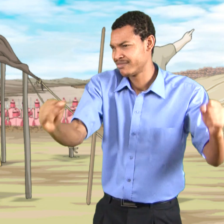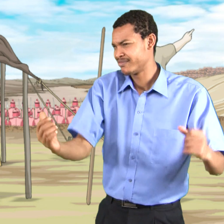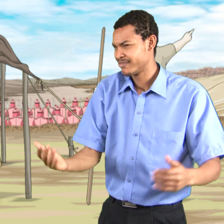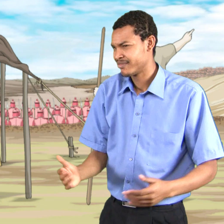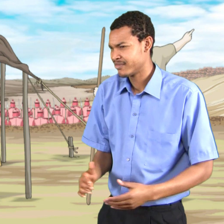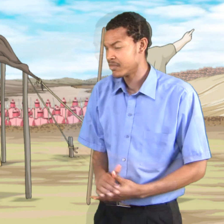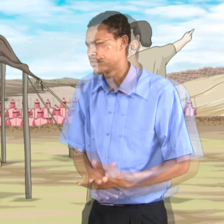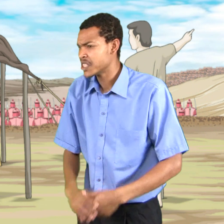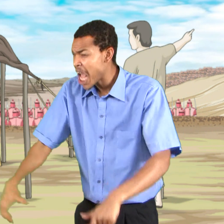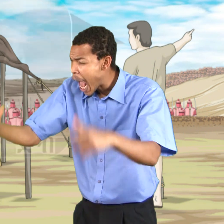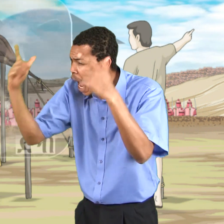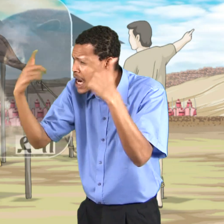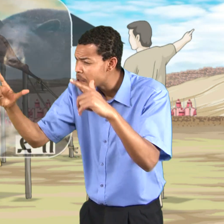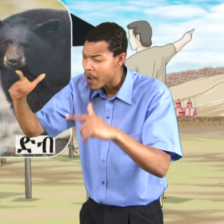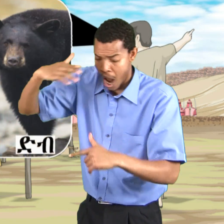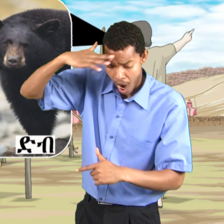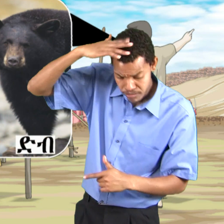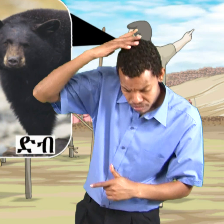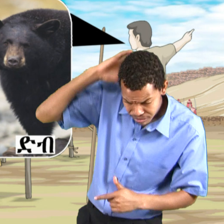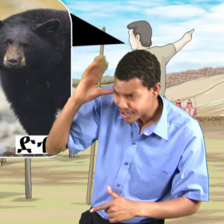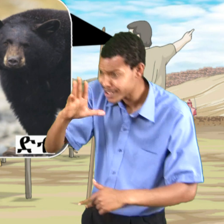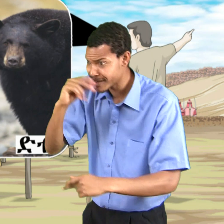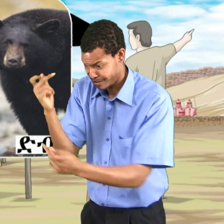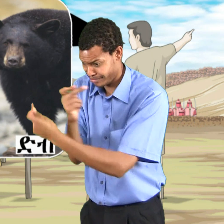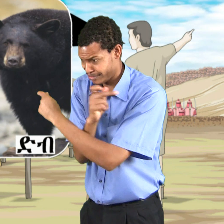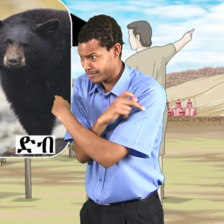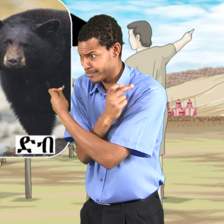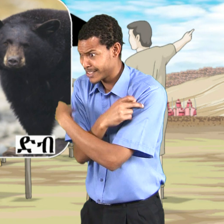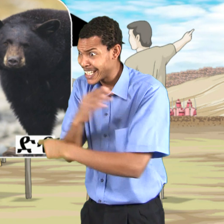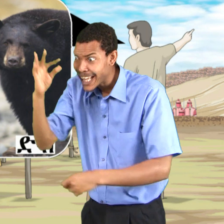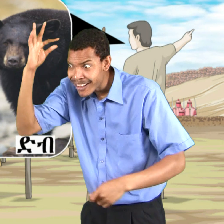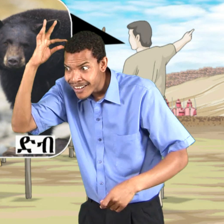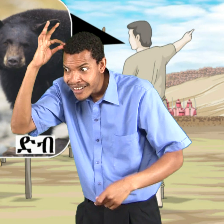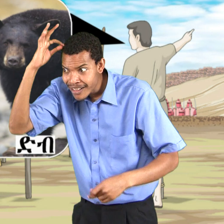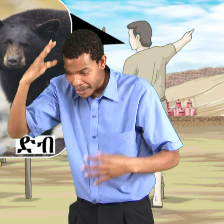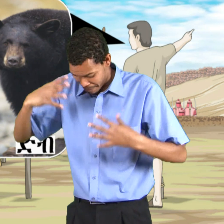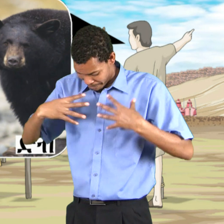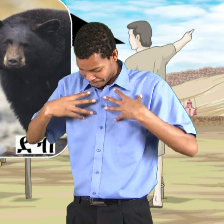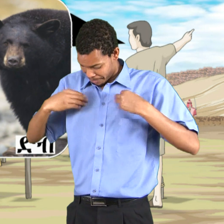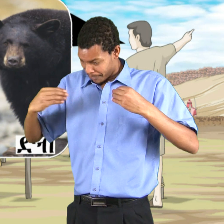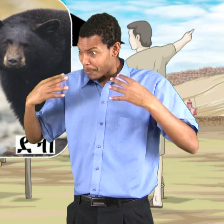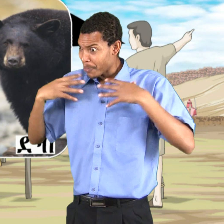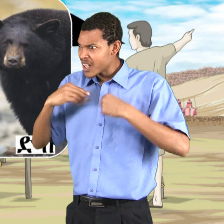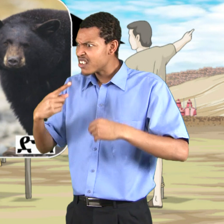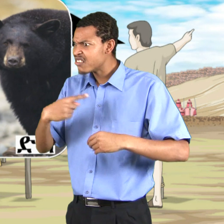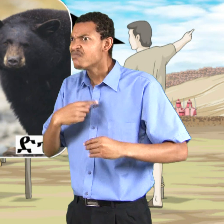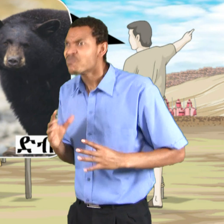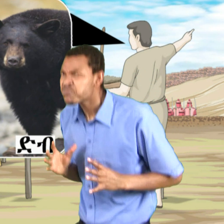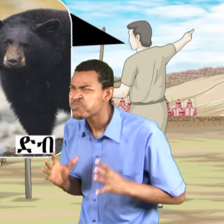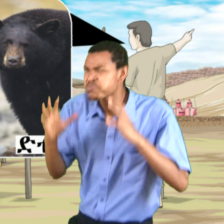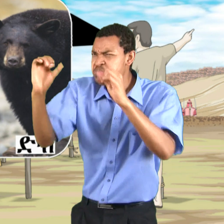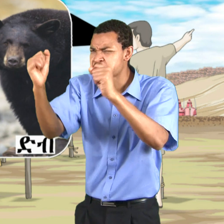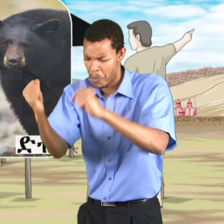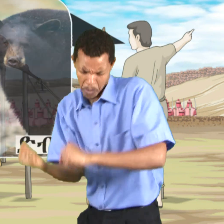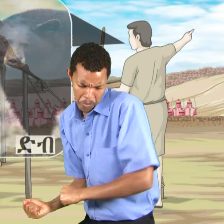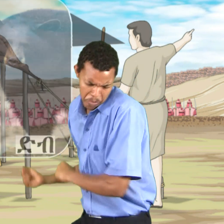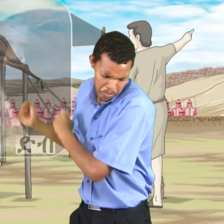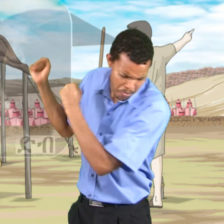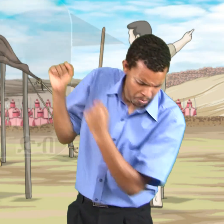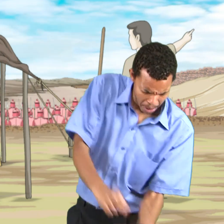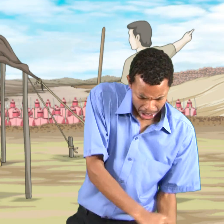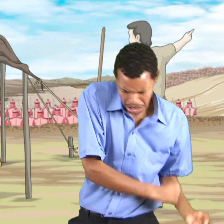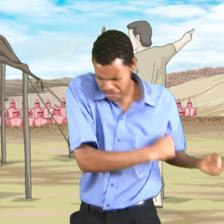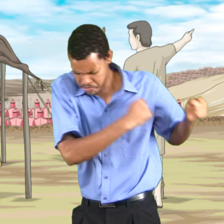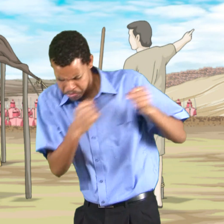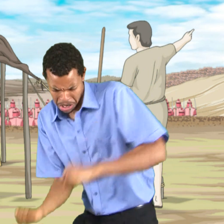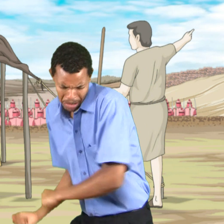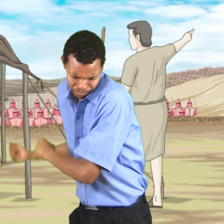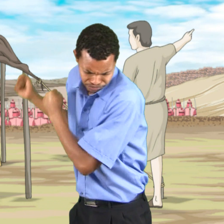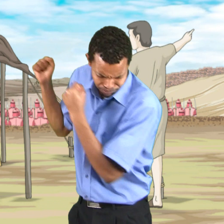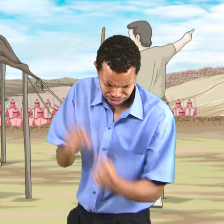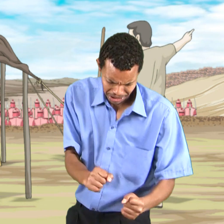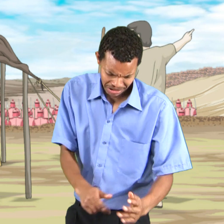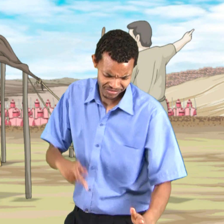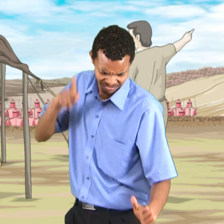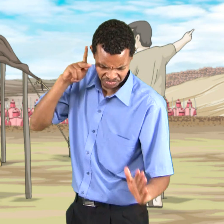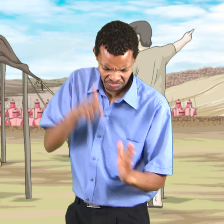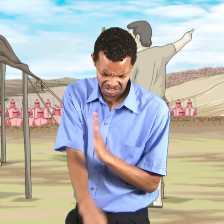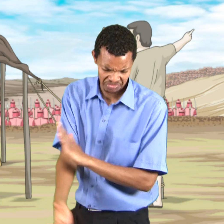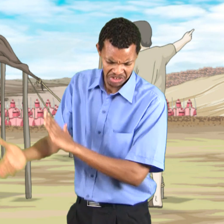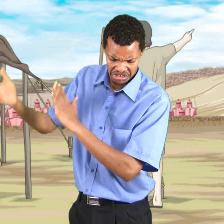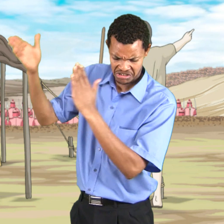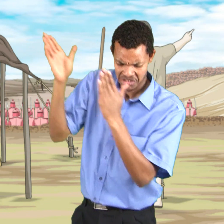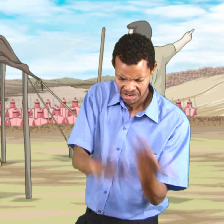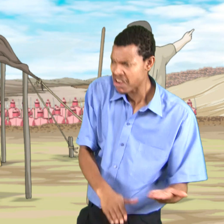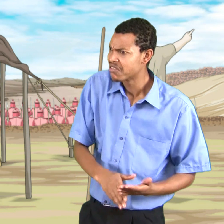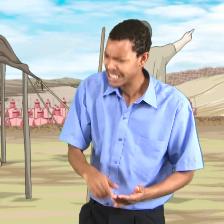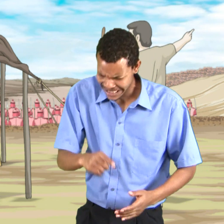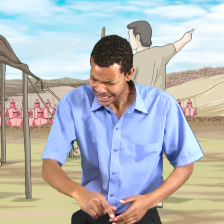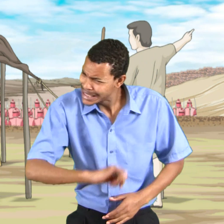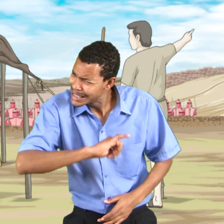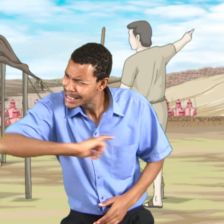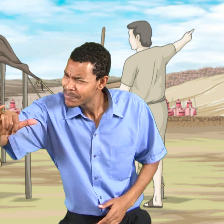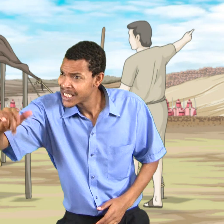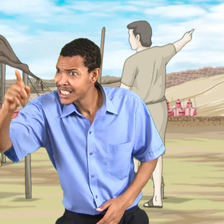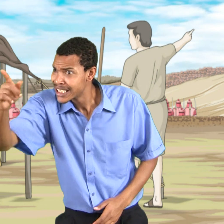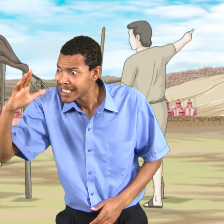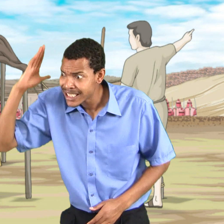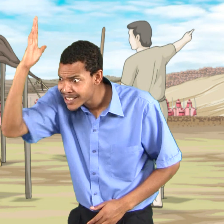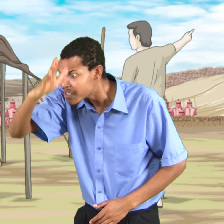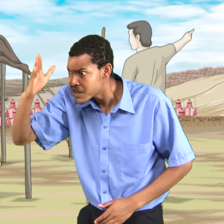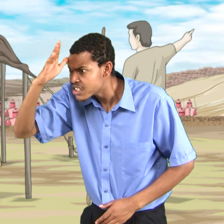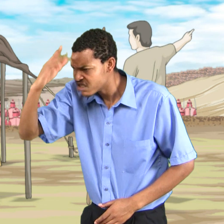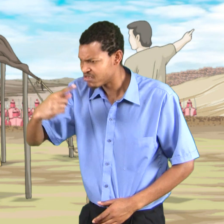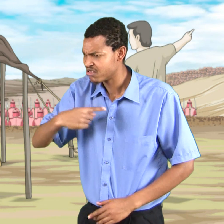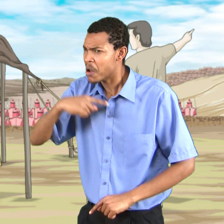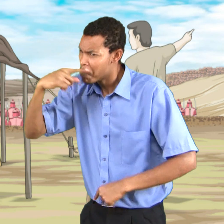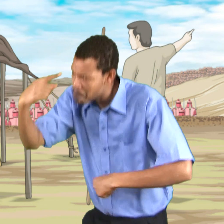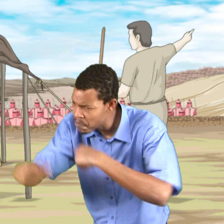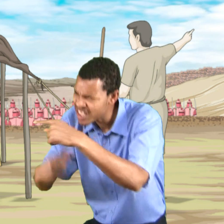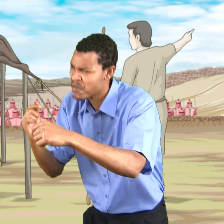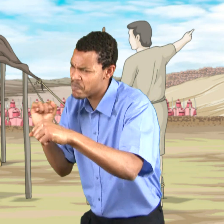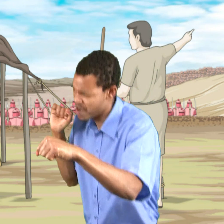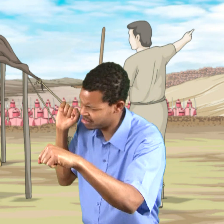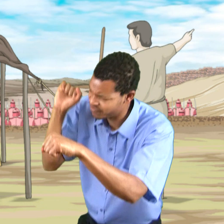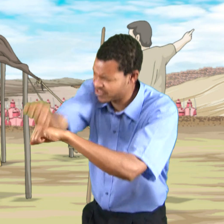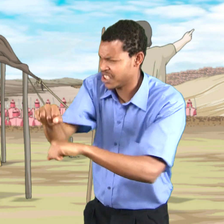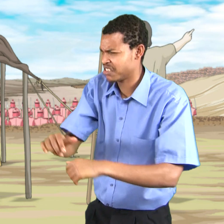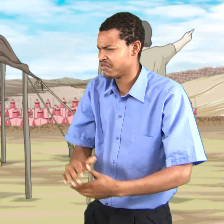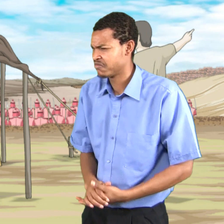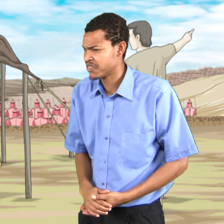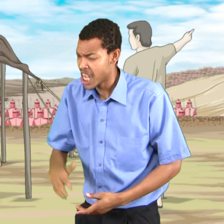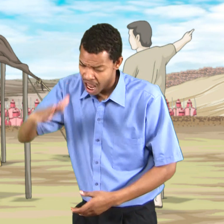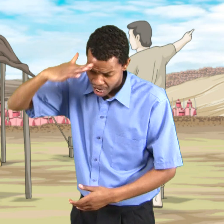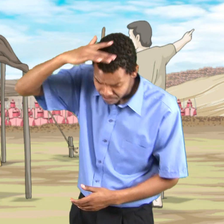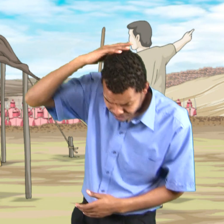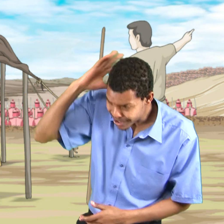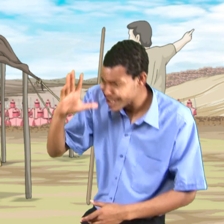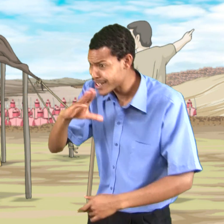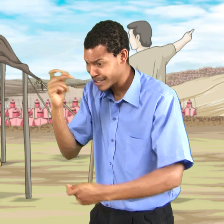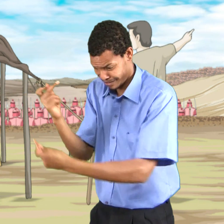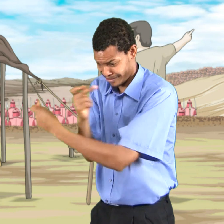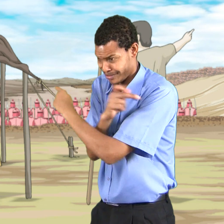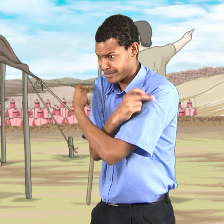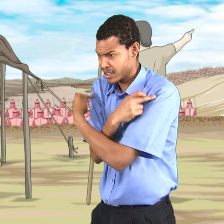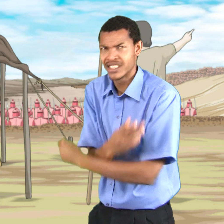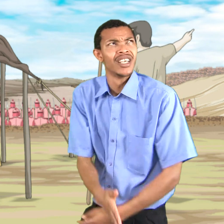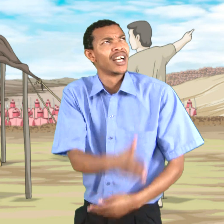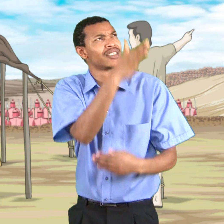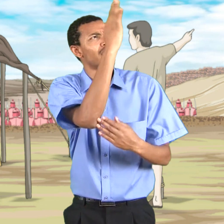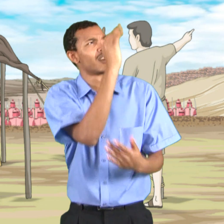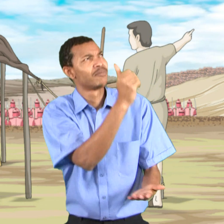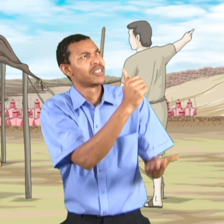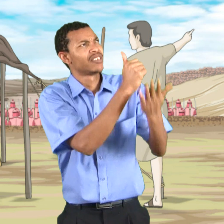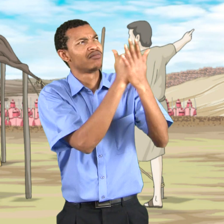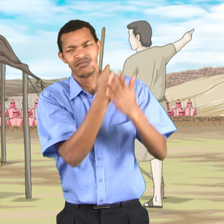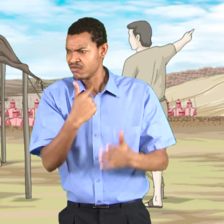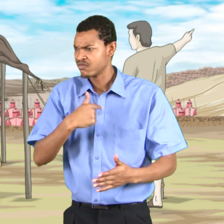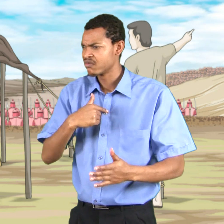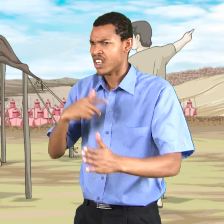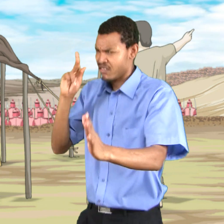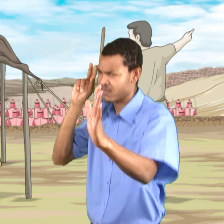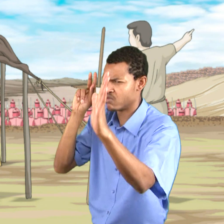If it reared up against me, I would grab it by its fur, strike it down, and kill it. Your servant has killed lions and bears;